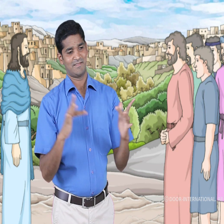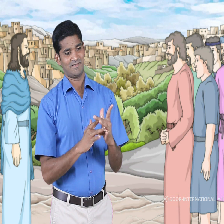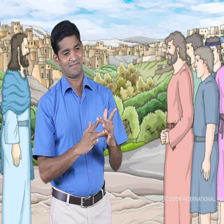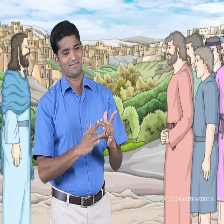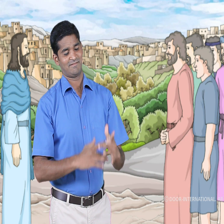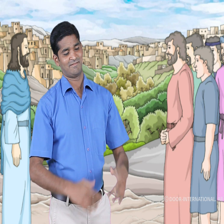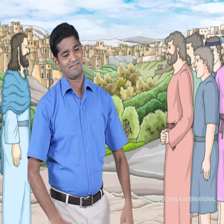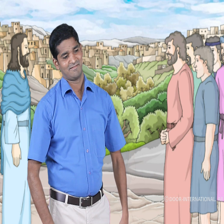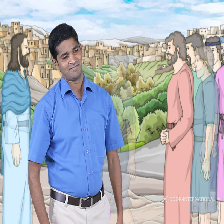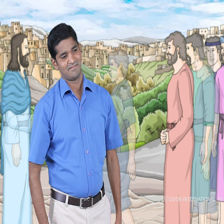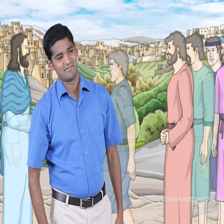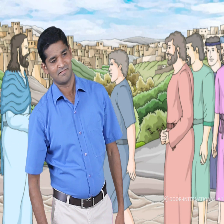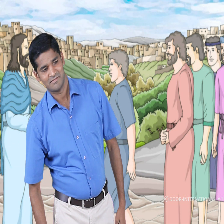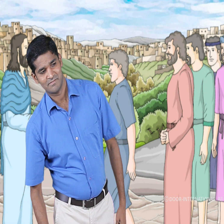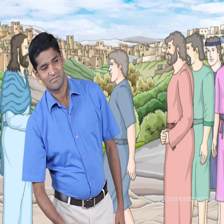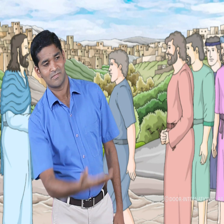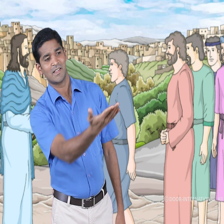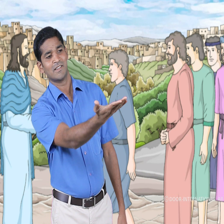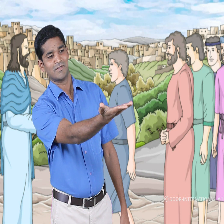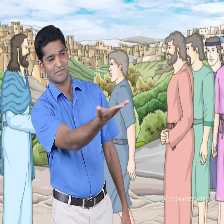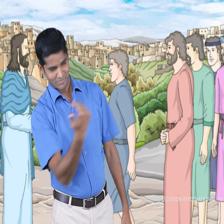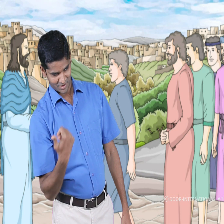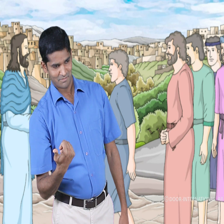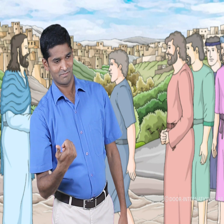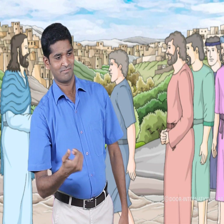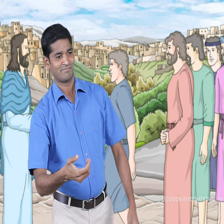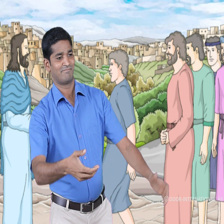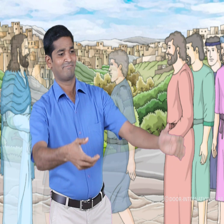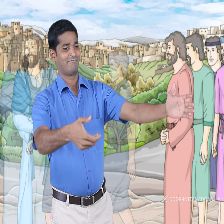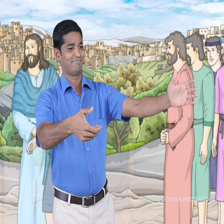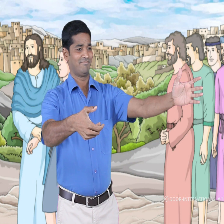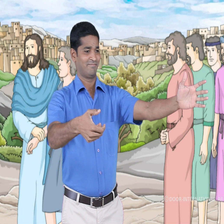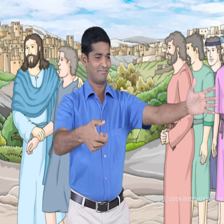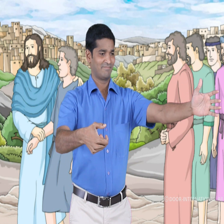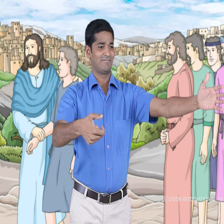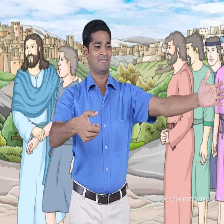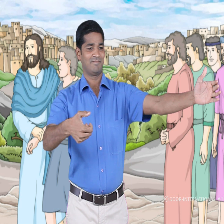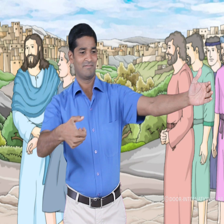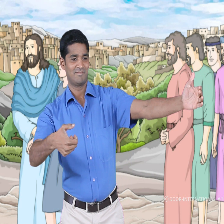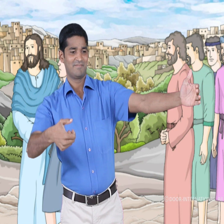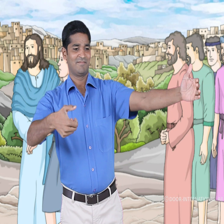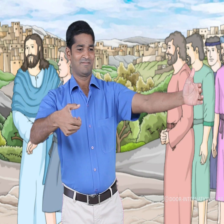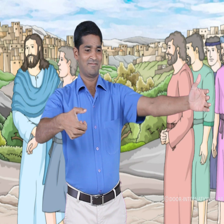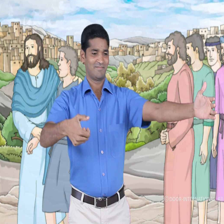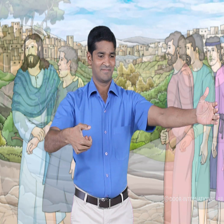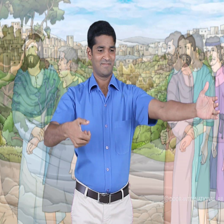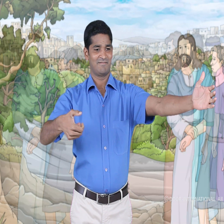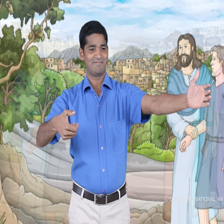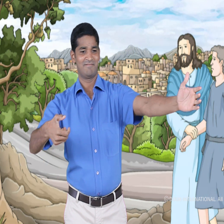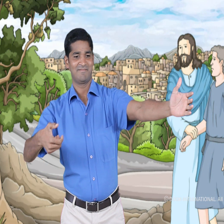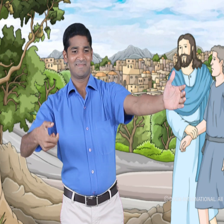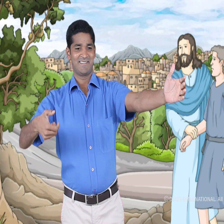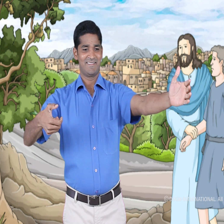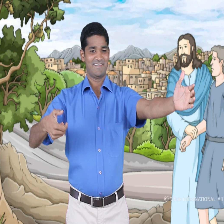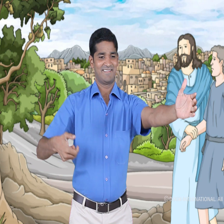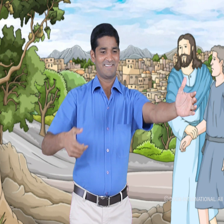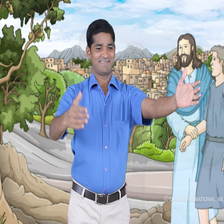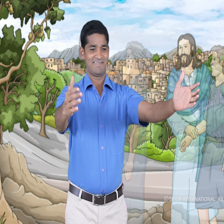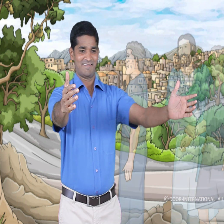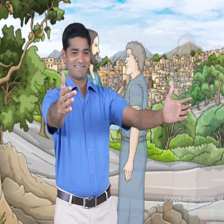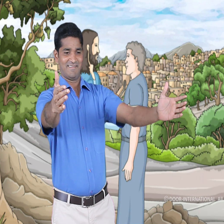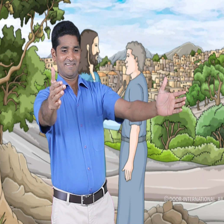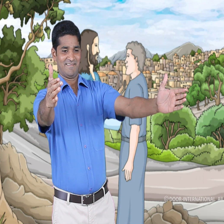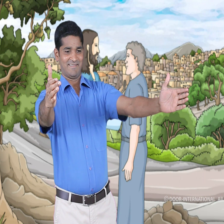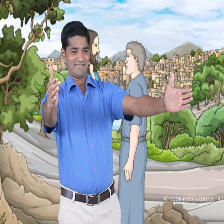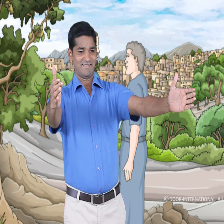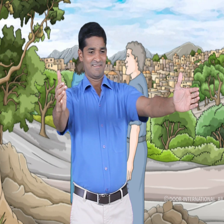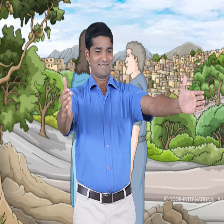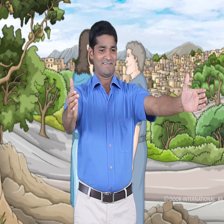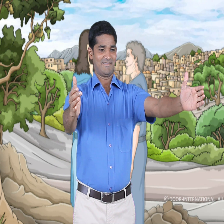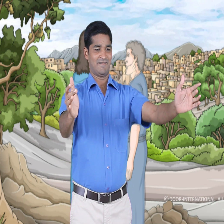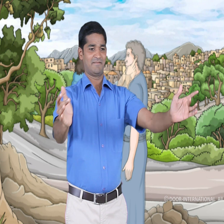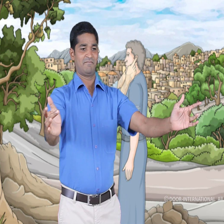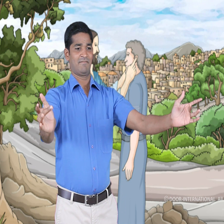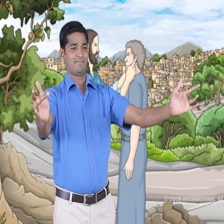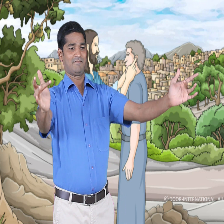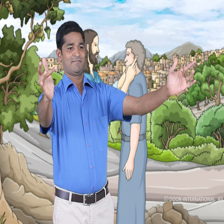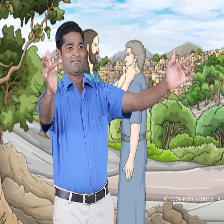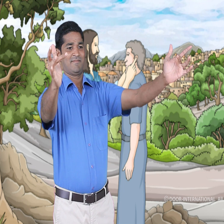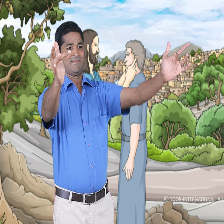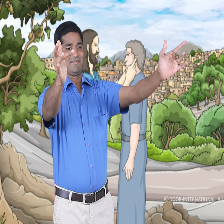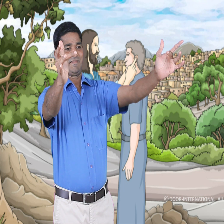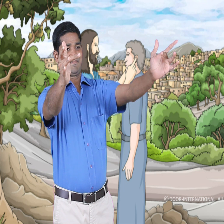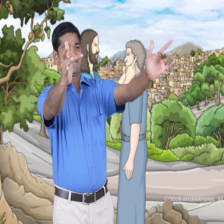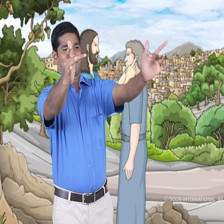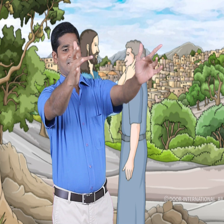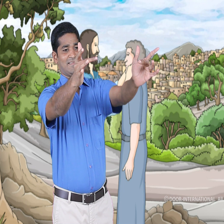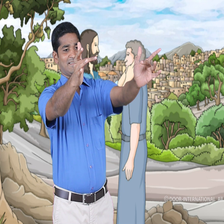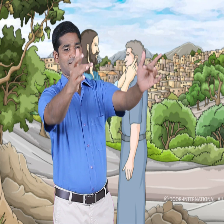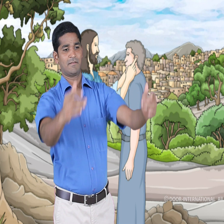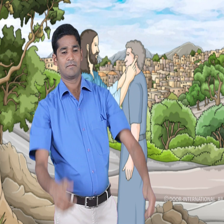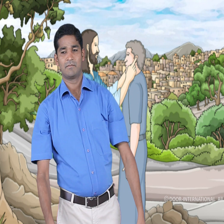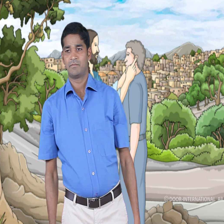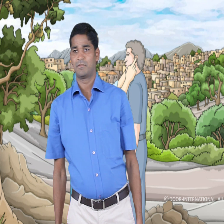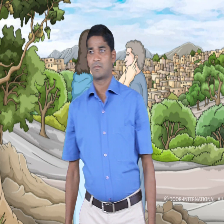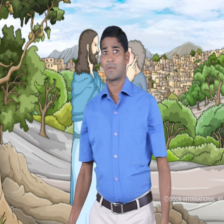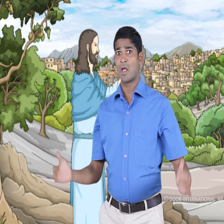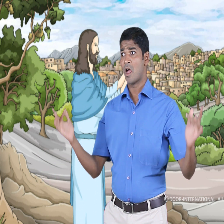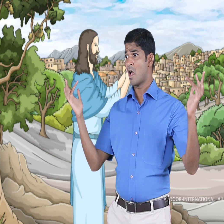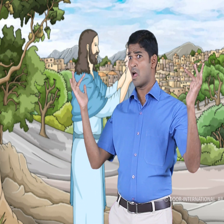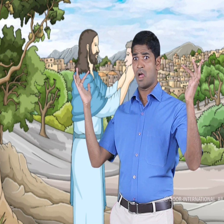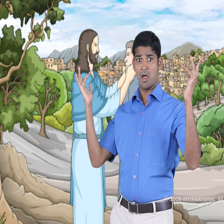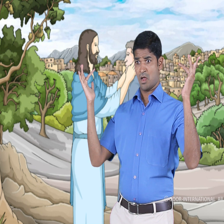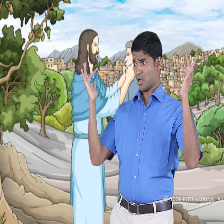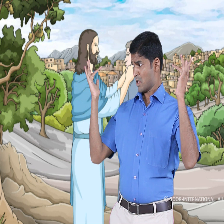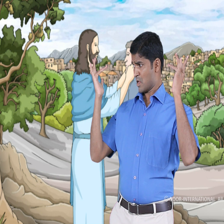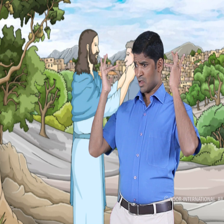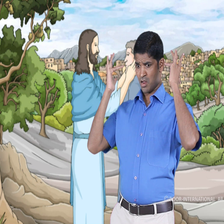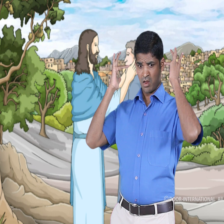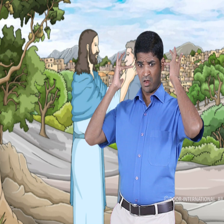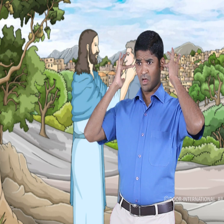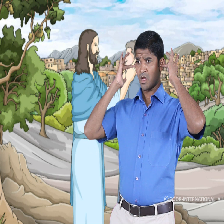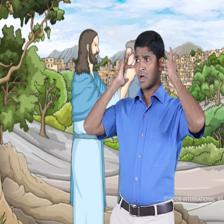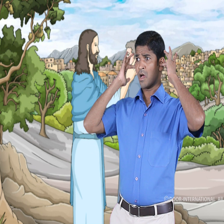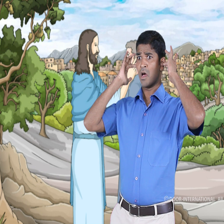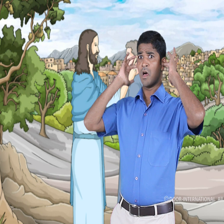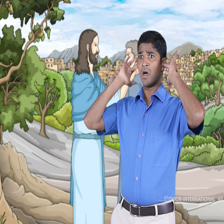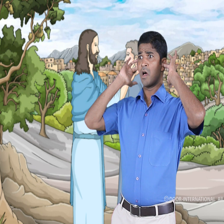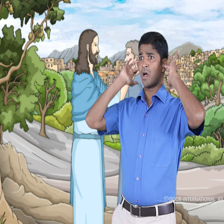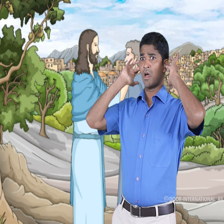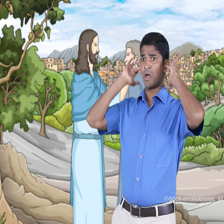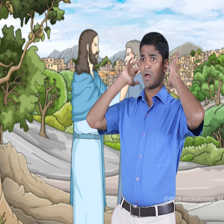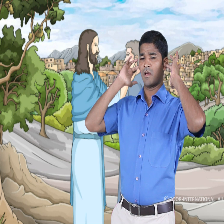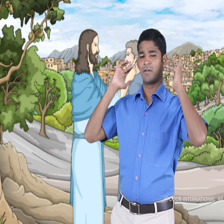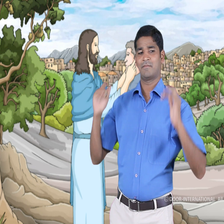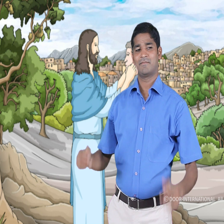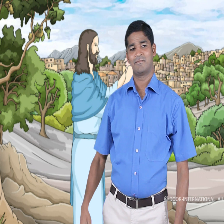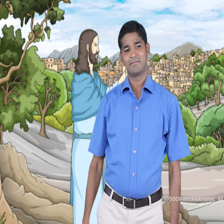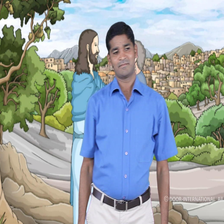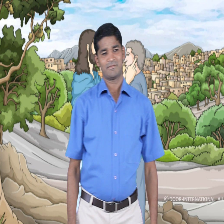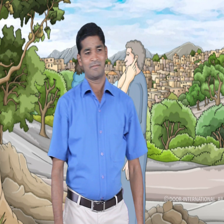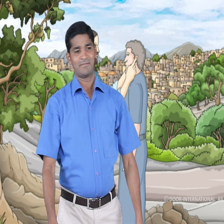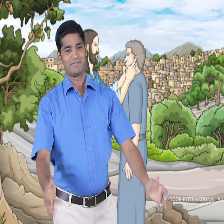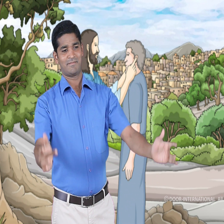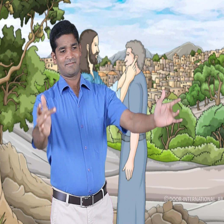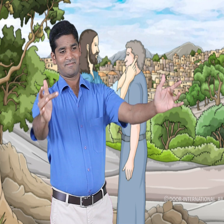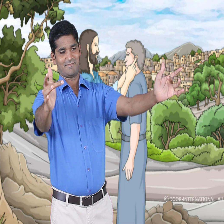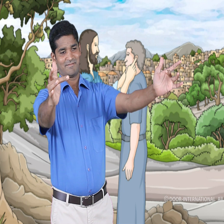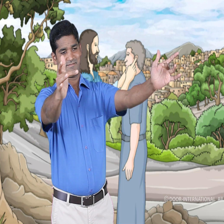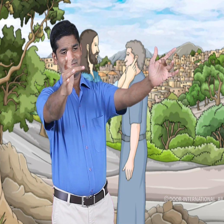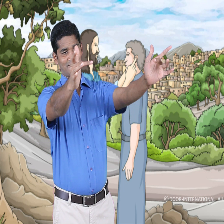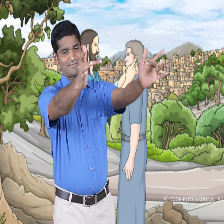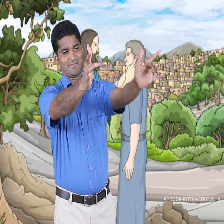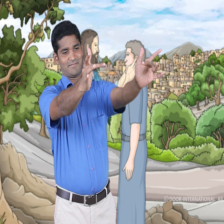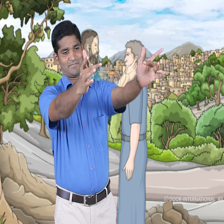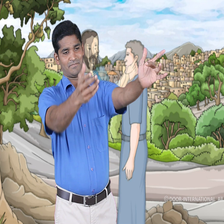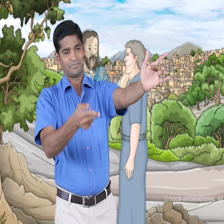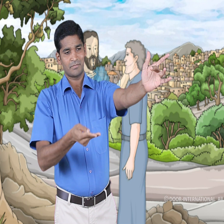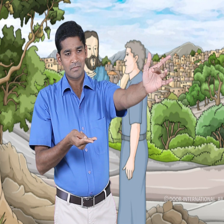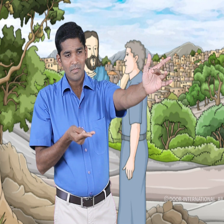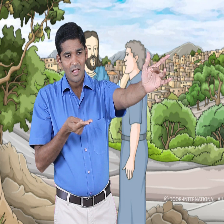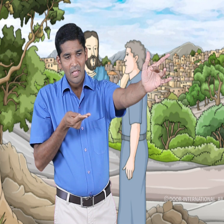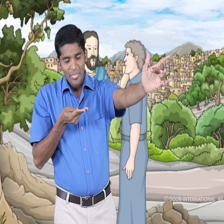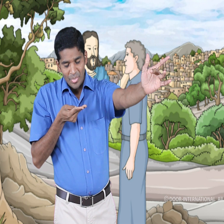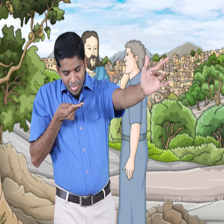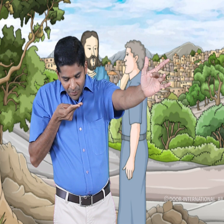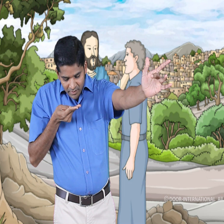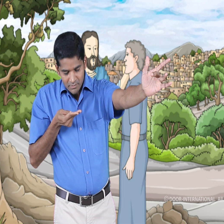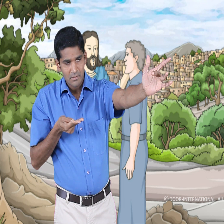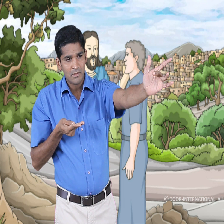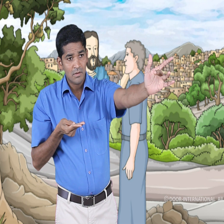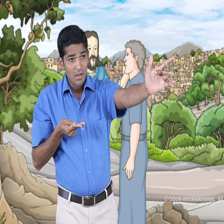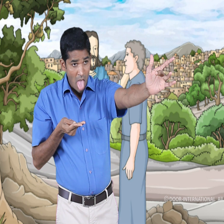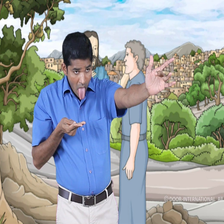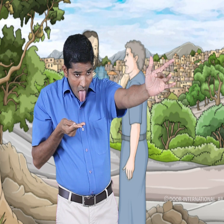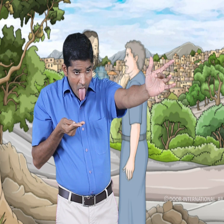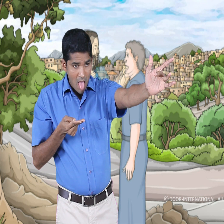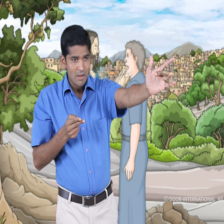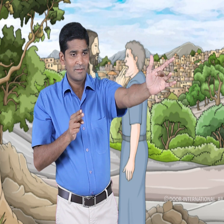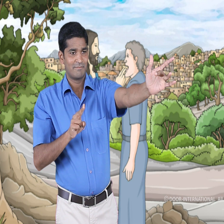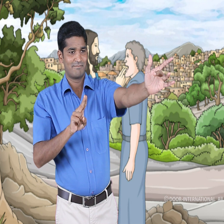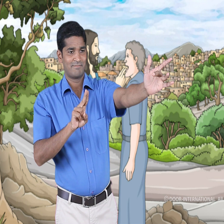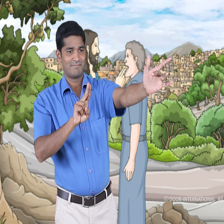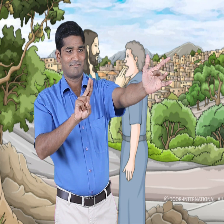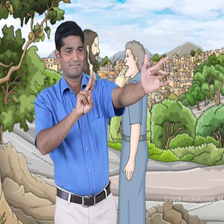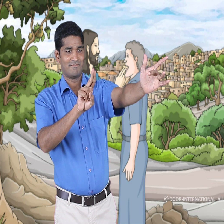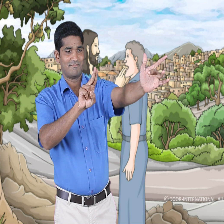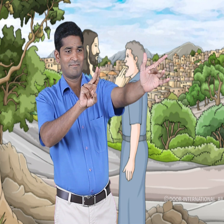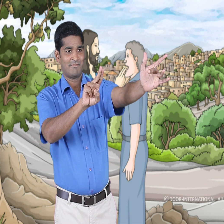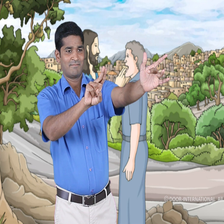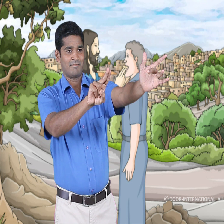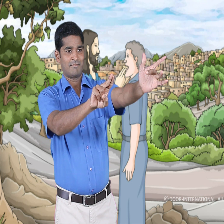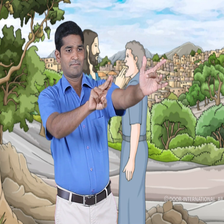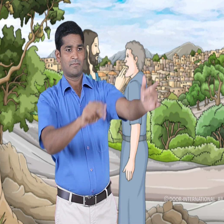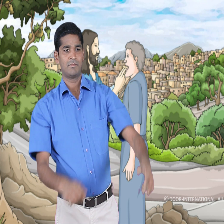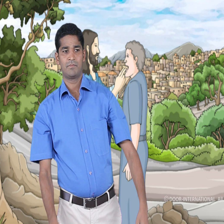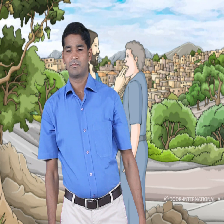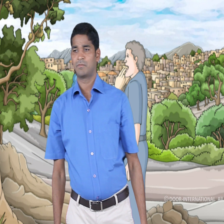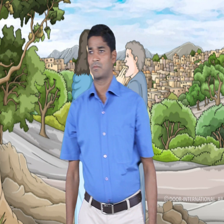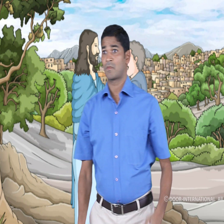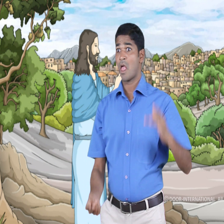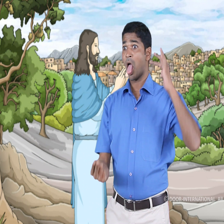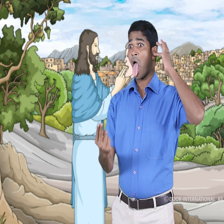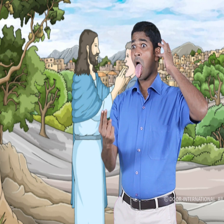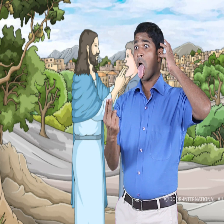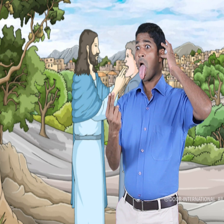So Jesus took him aside privately, away from the crowd, and put His fingers into the man’s ears.